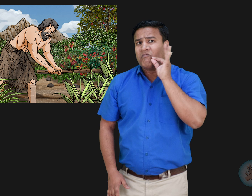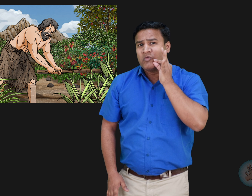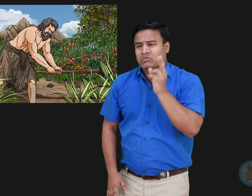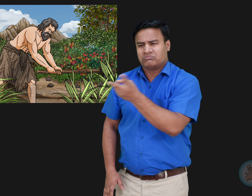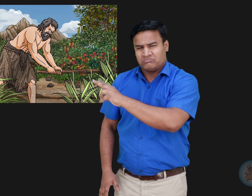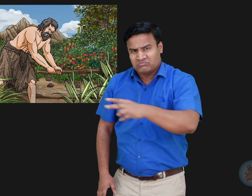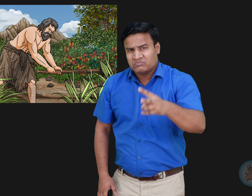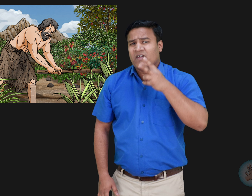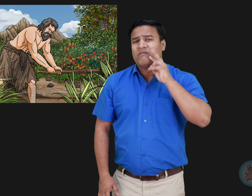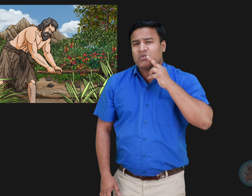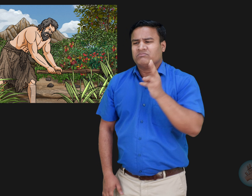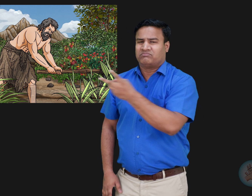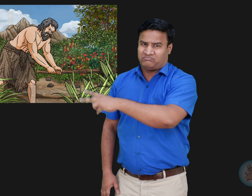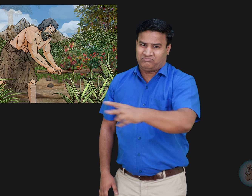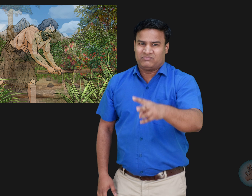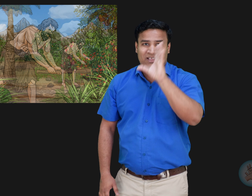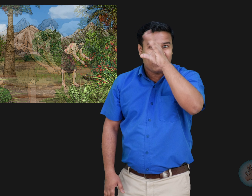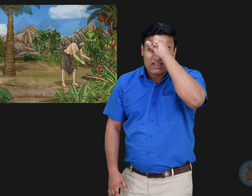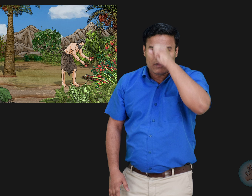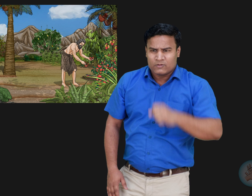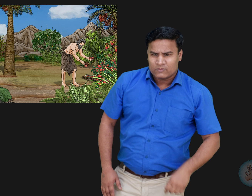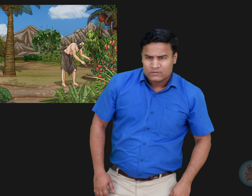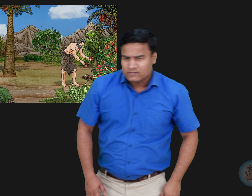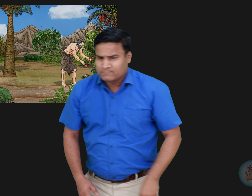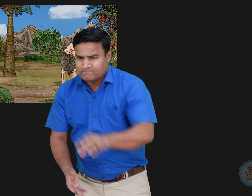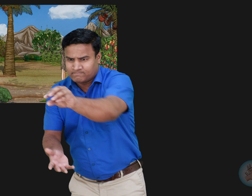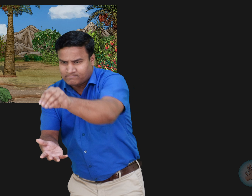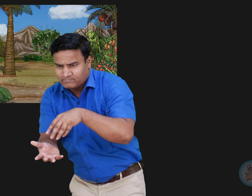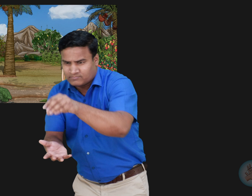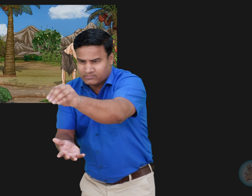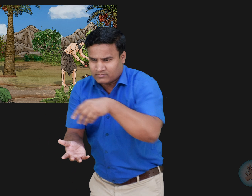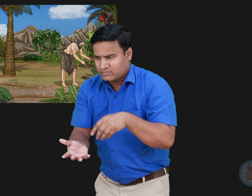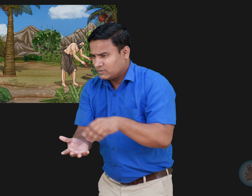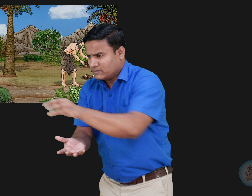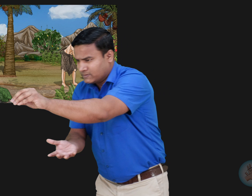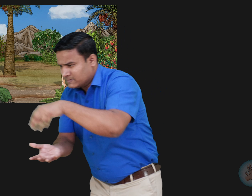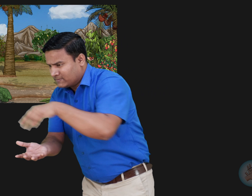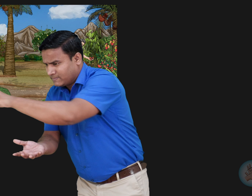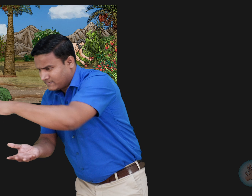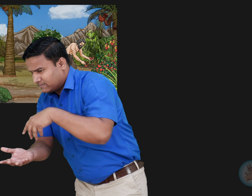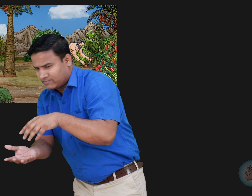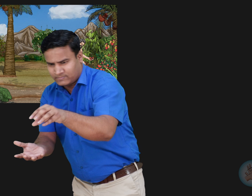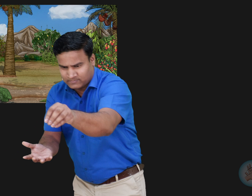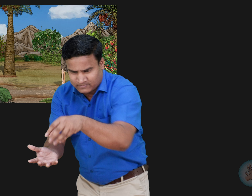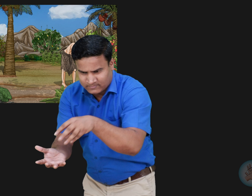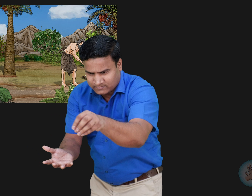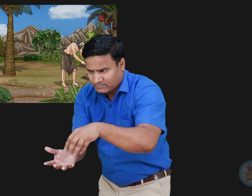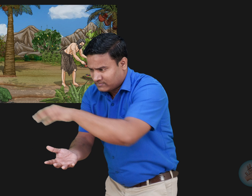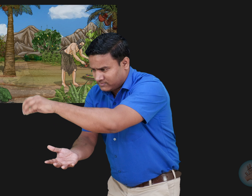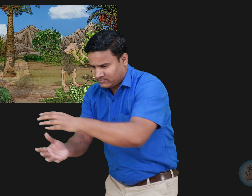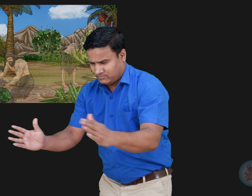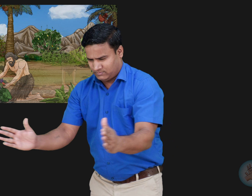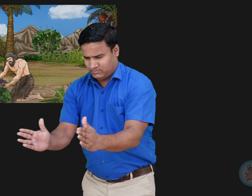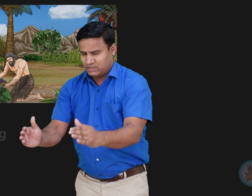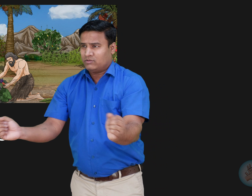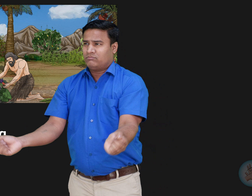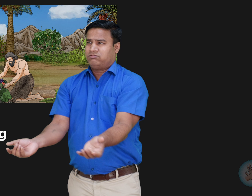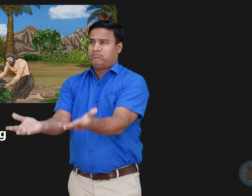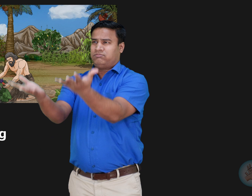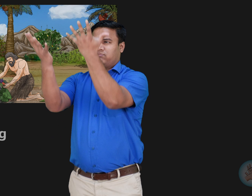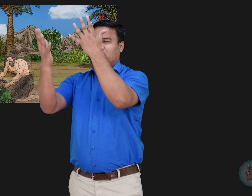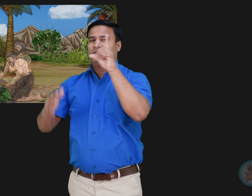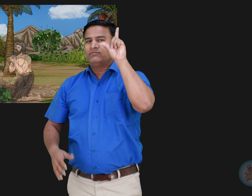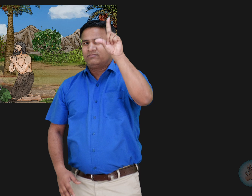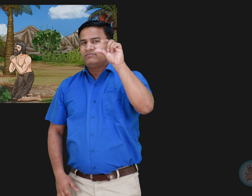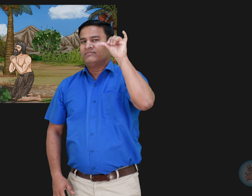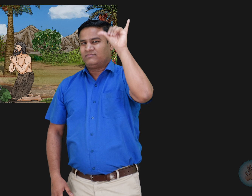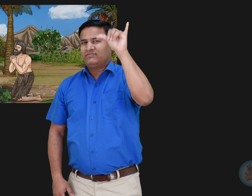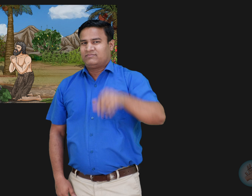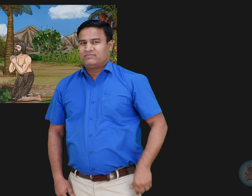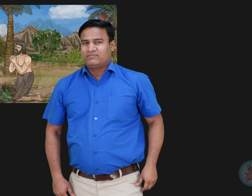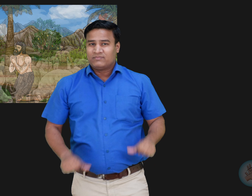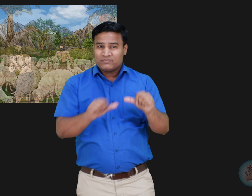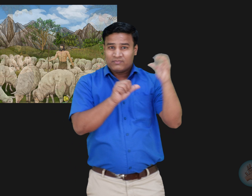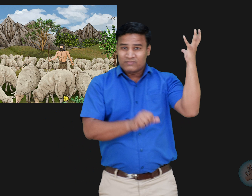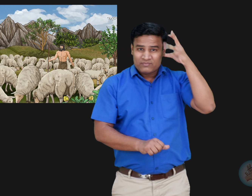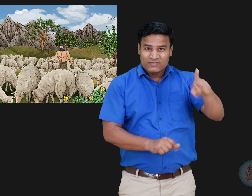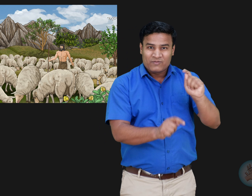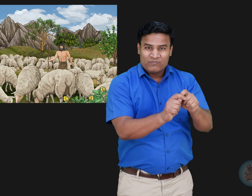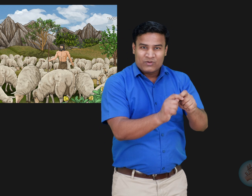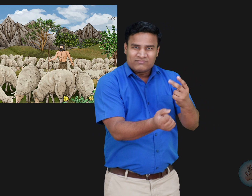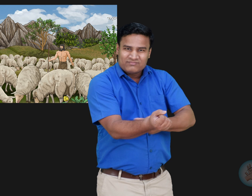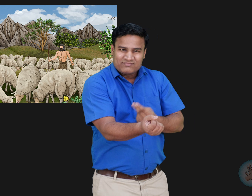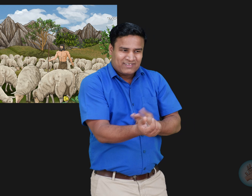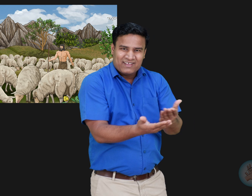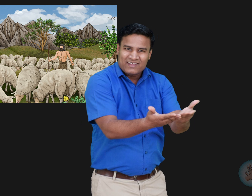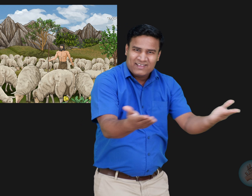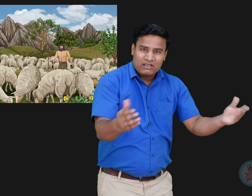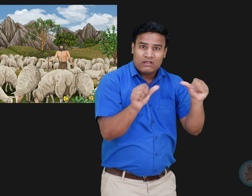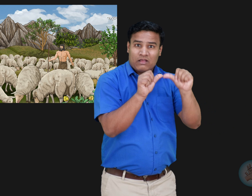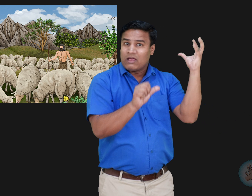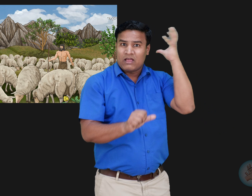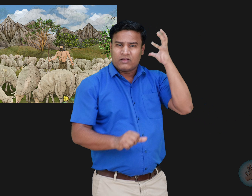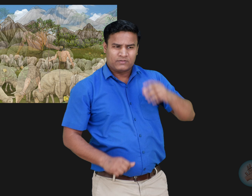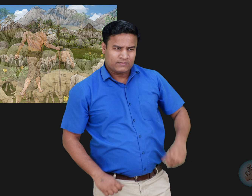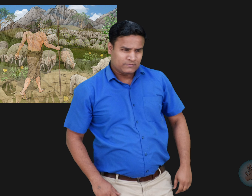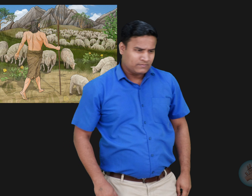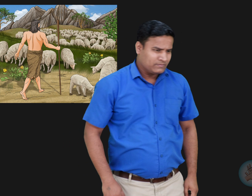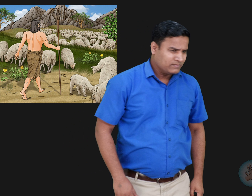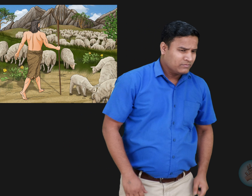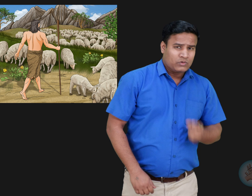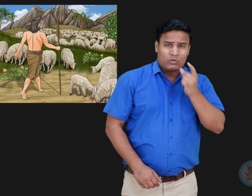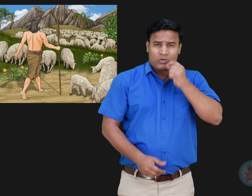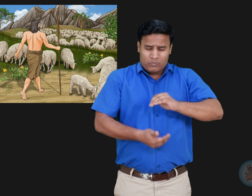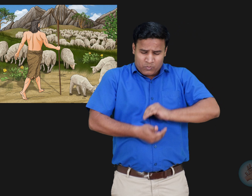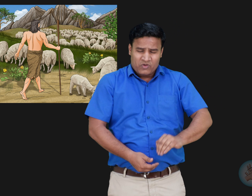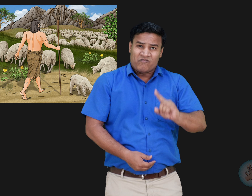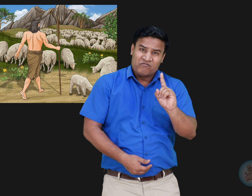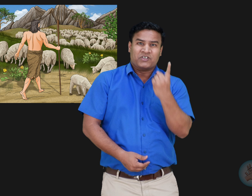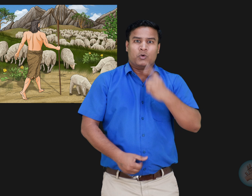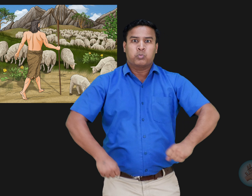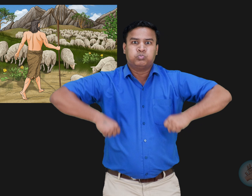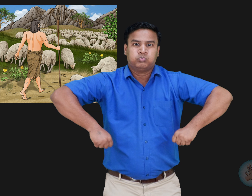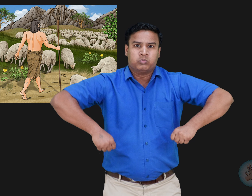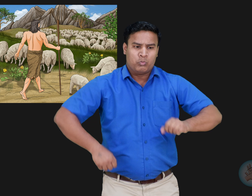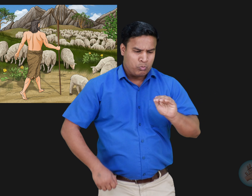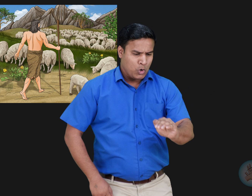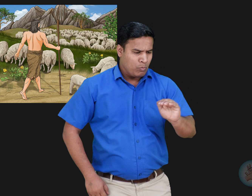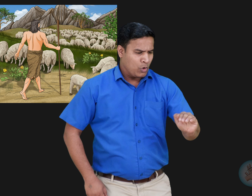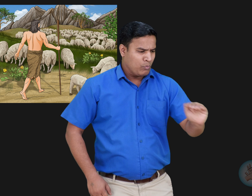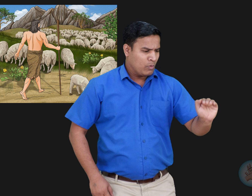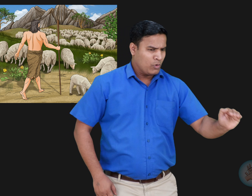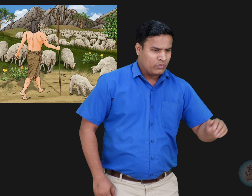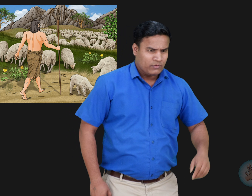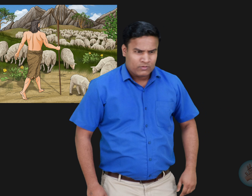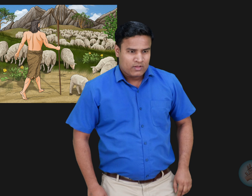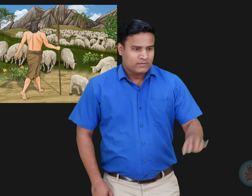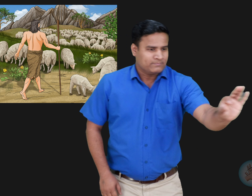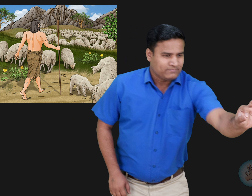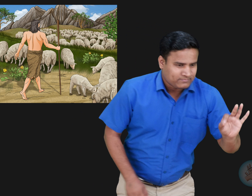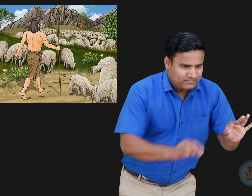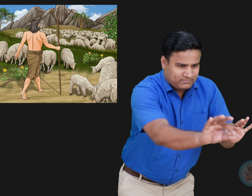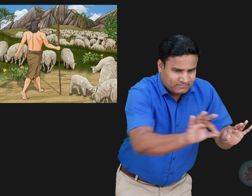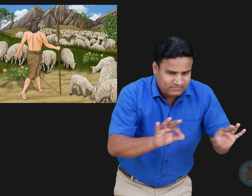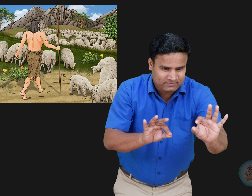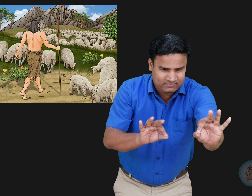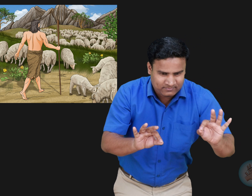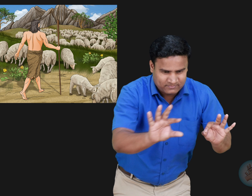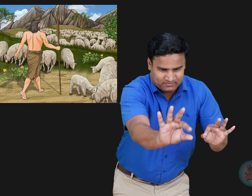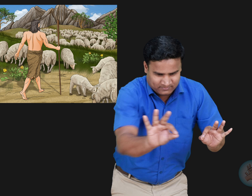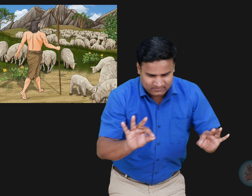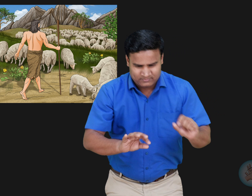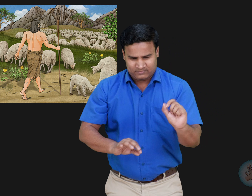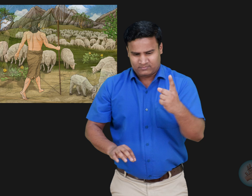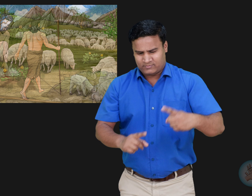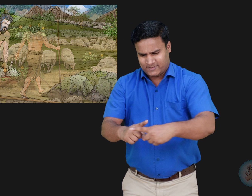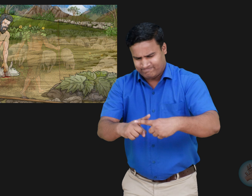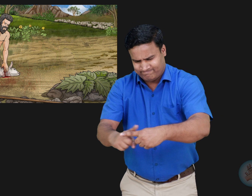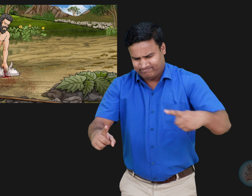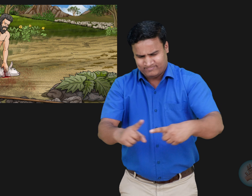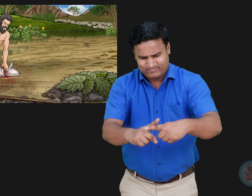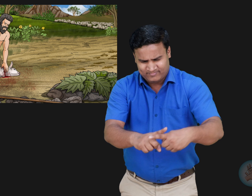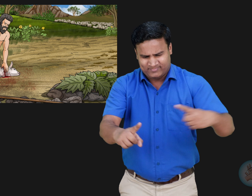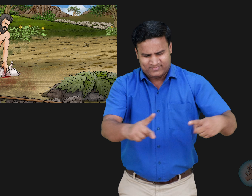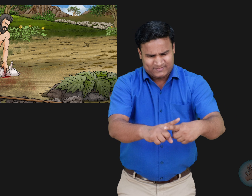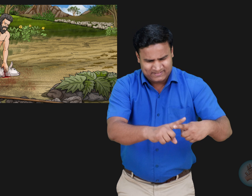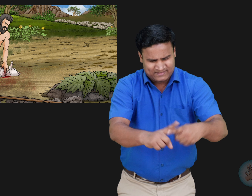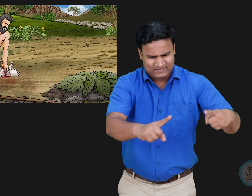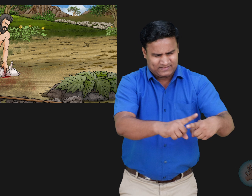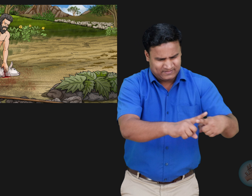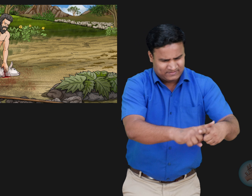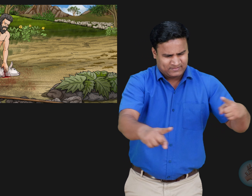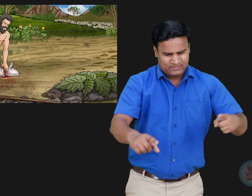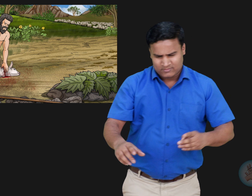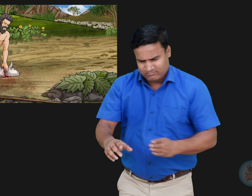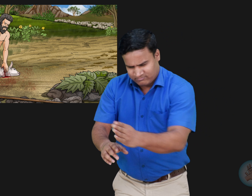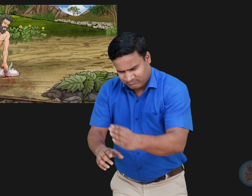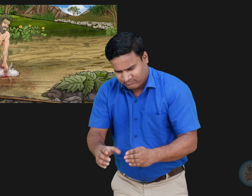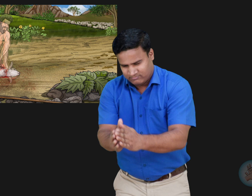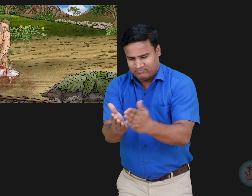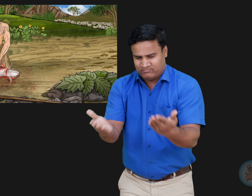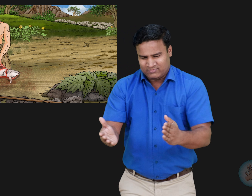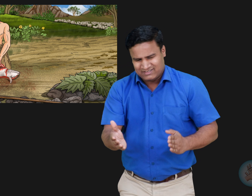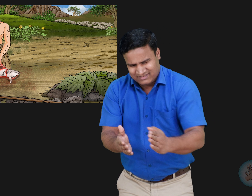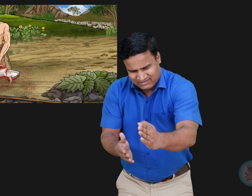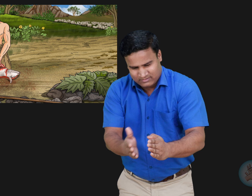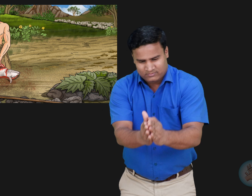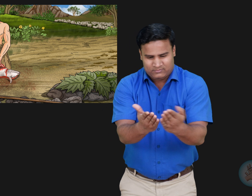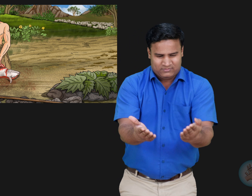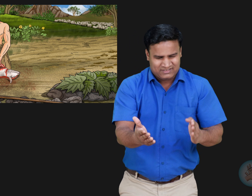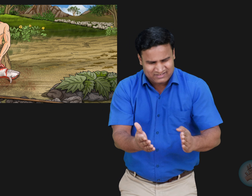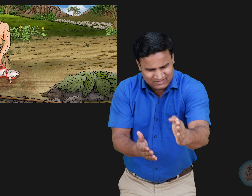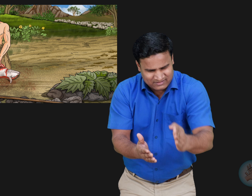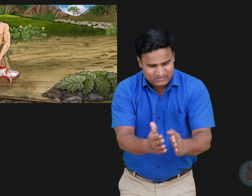So in the course of time, Cain brought some of the fruit of the soil as an offering to the LORD, while Abel brought the best portions of the firstborn of his flock.